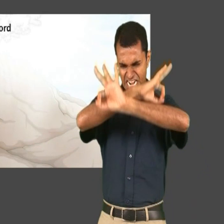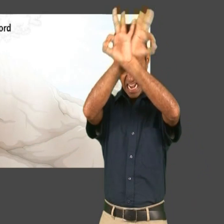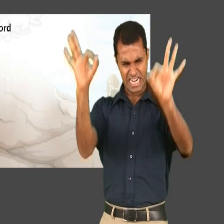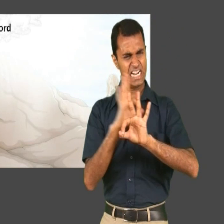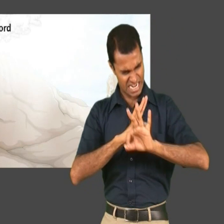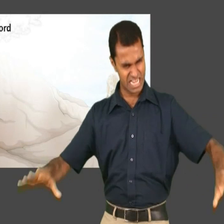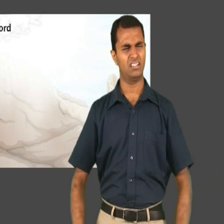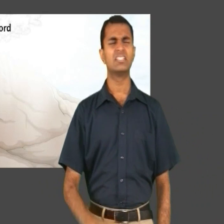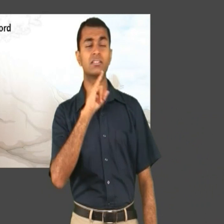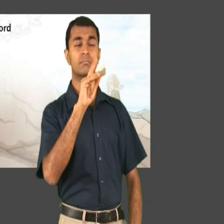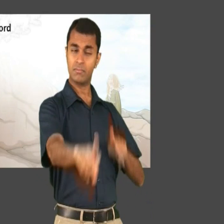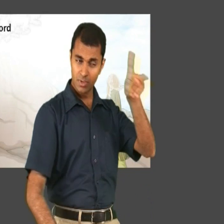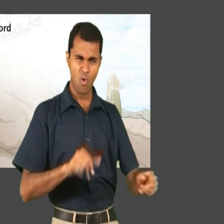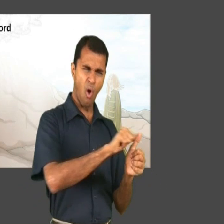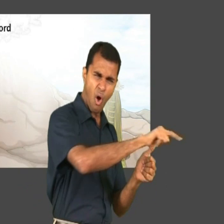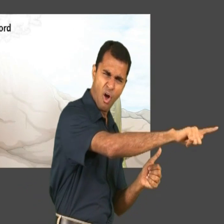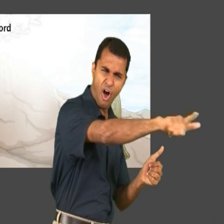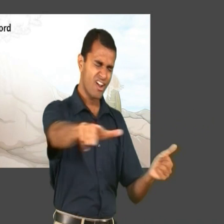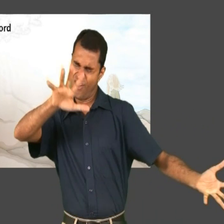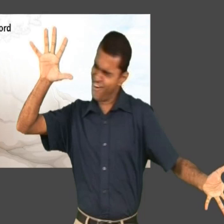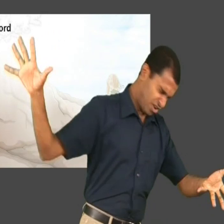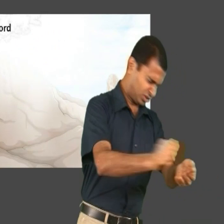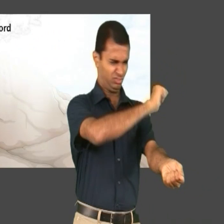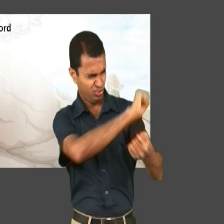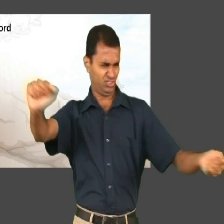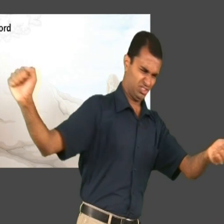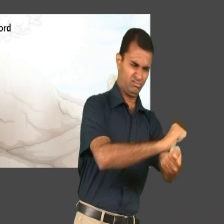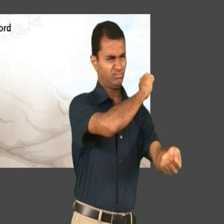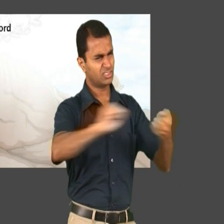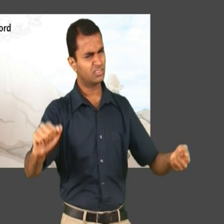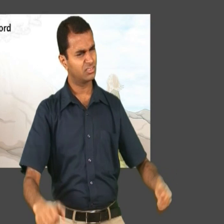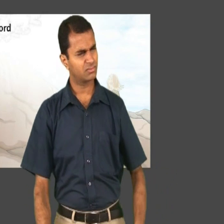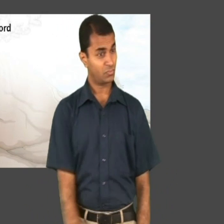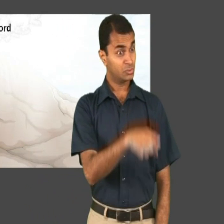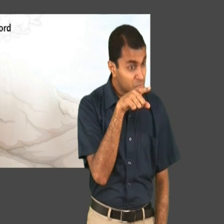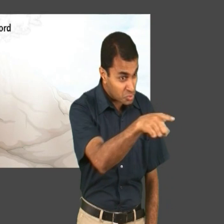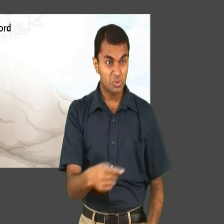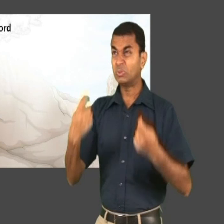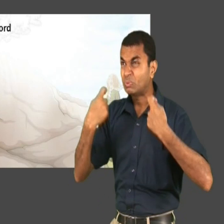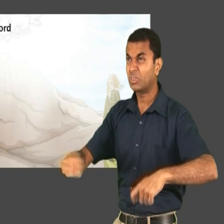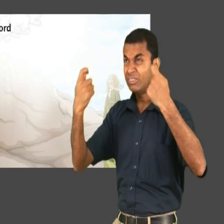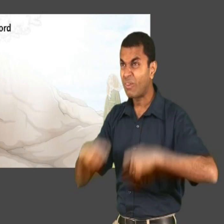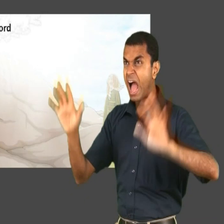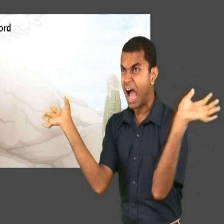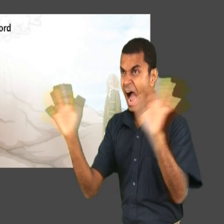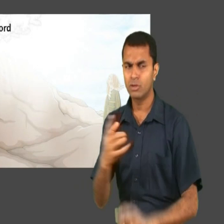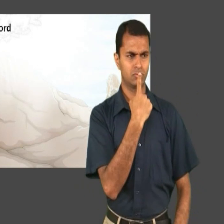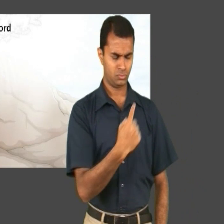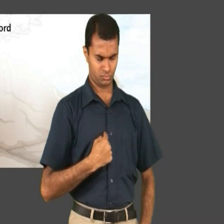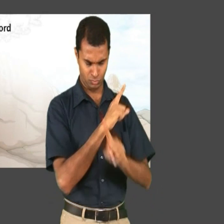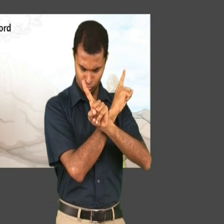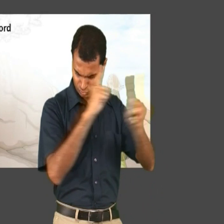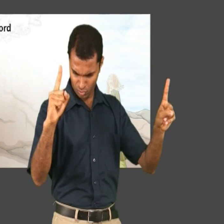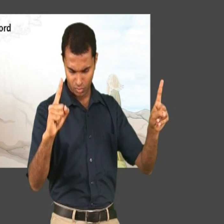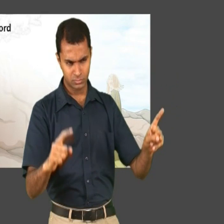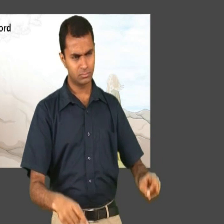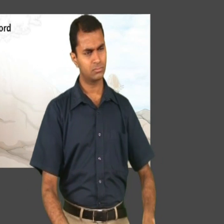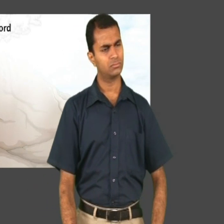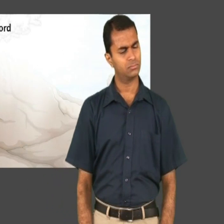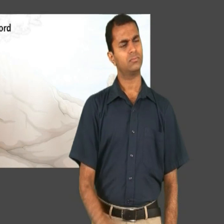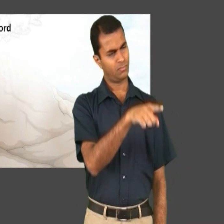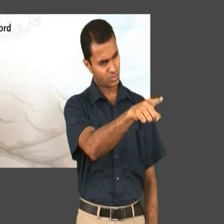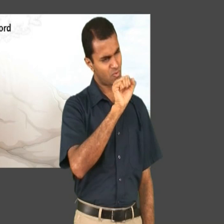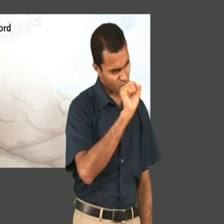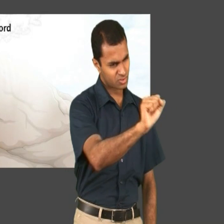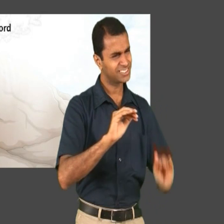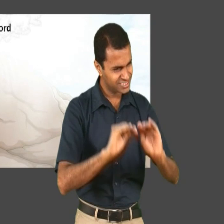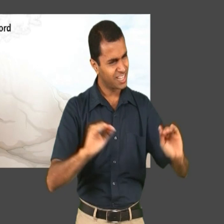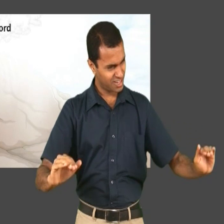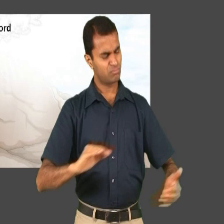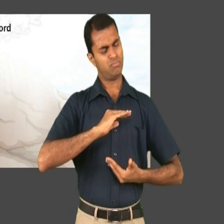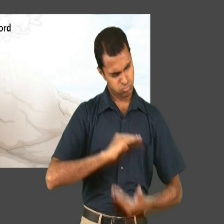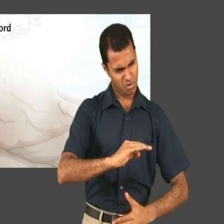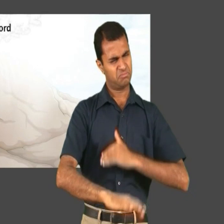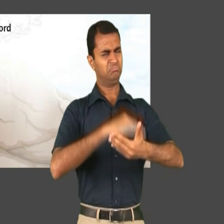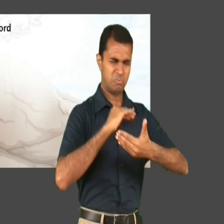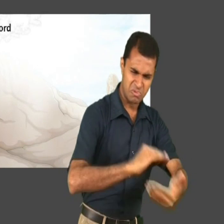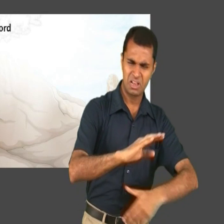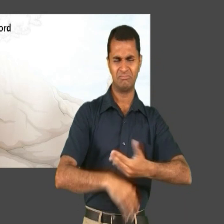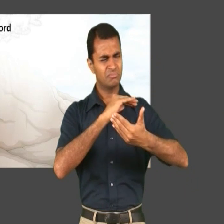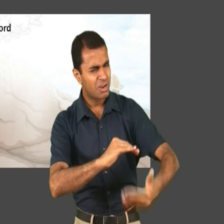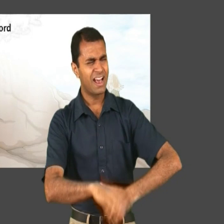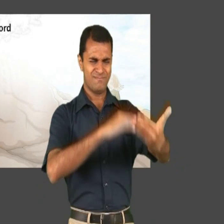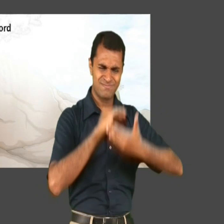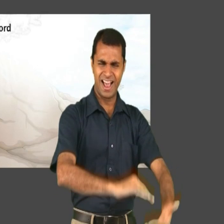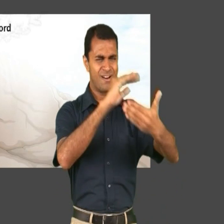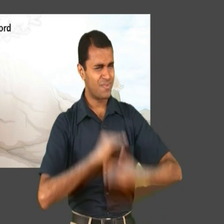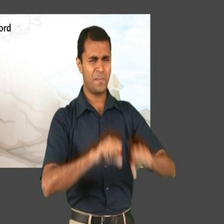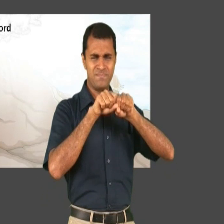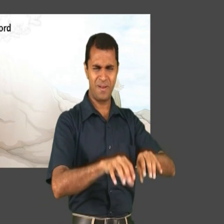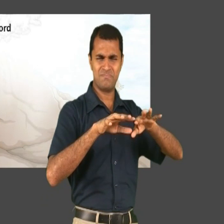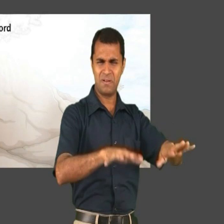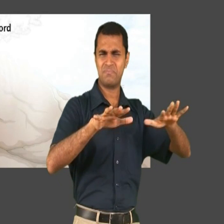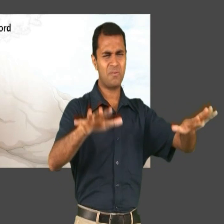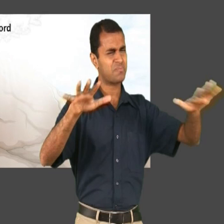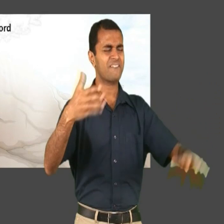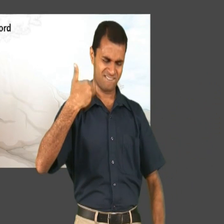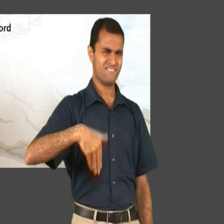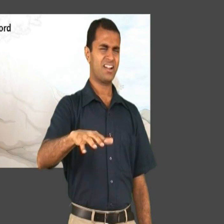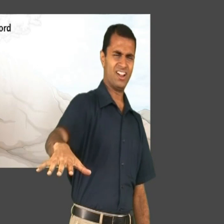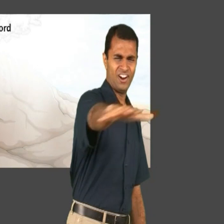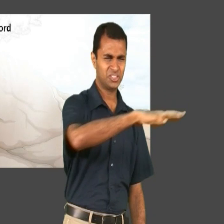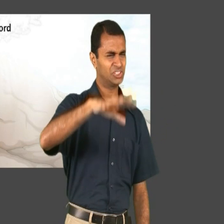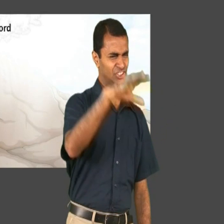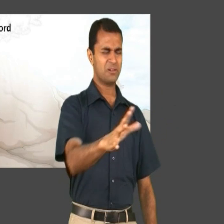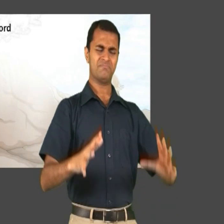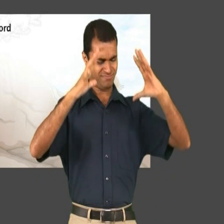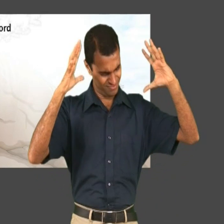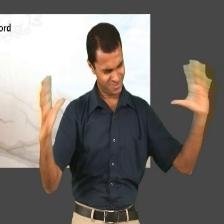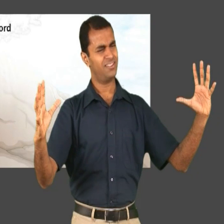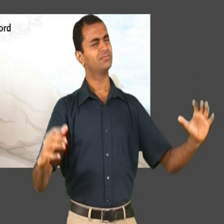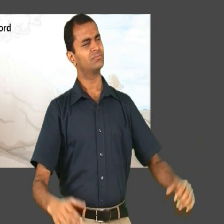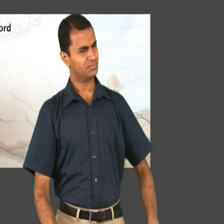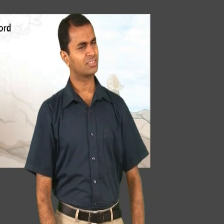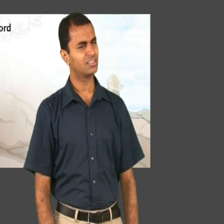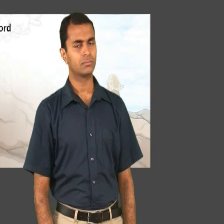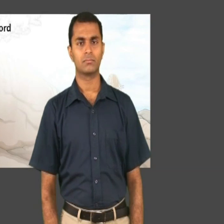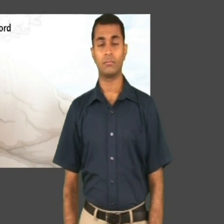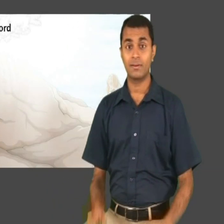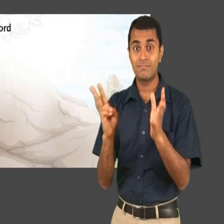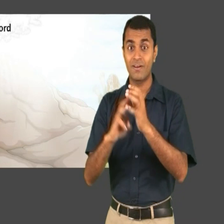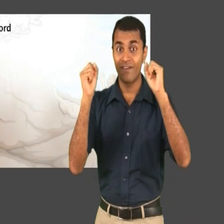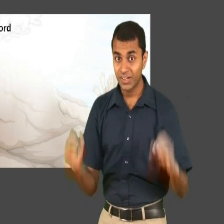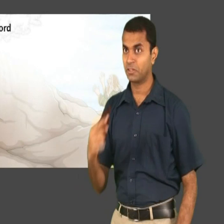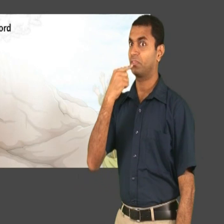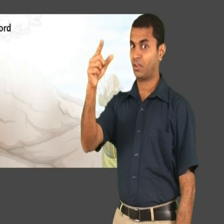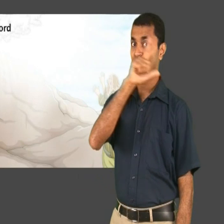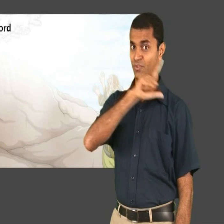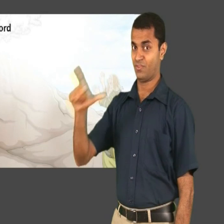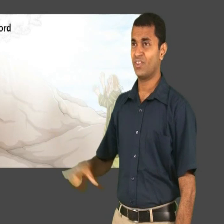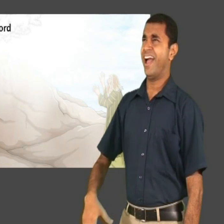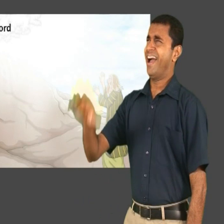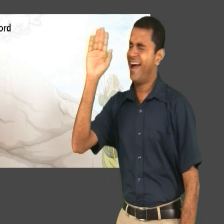Now leave Me alone, so that My anger may burn against them and consume them. Then I will make you into a great nation.”